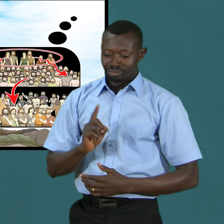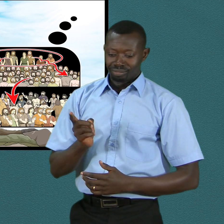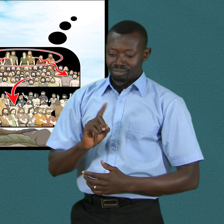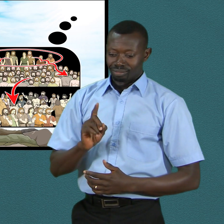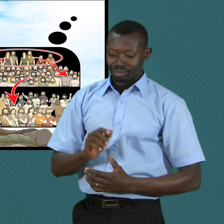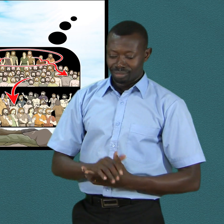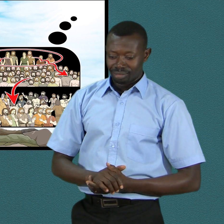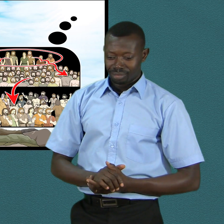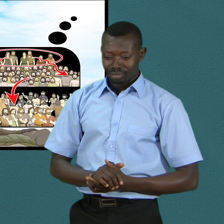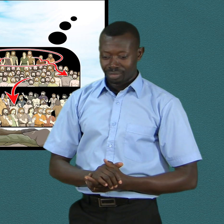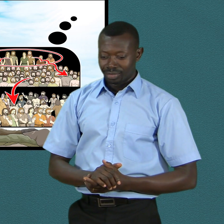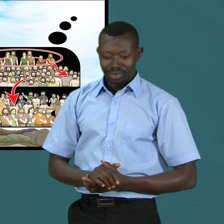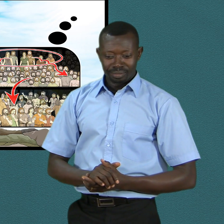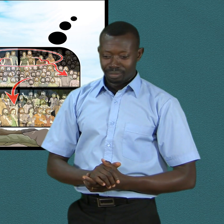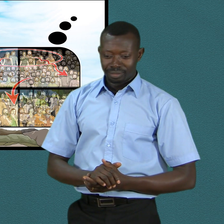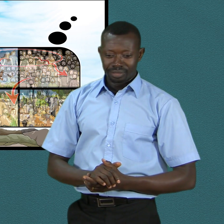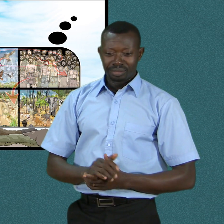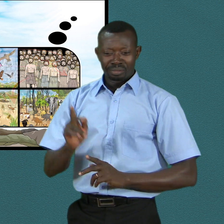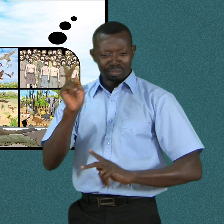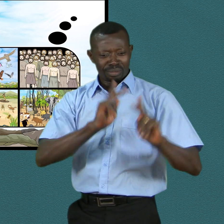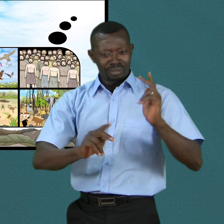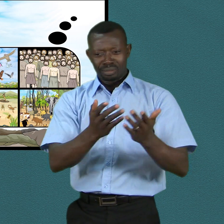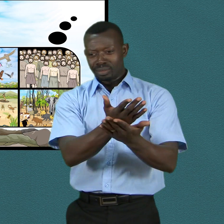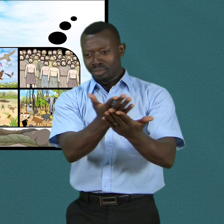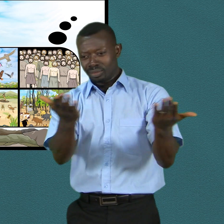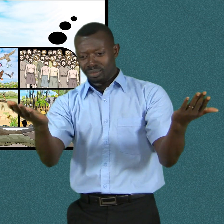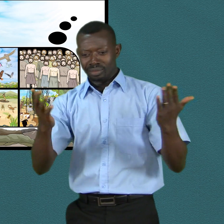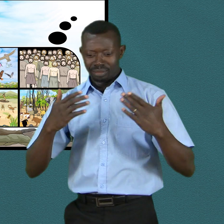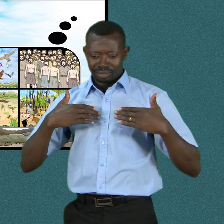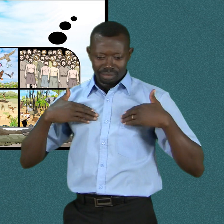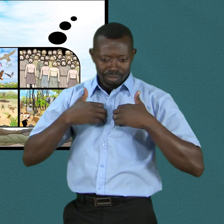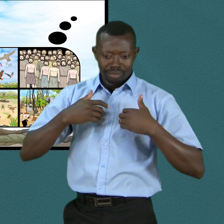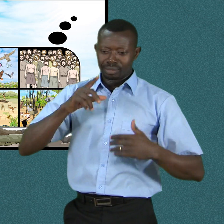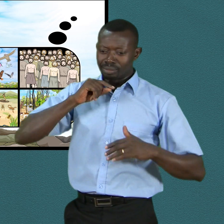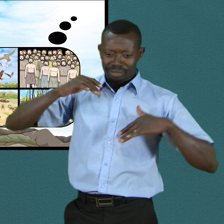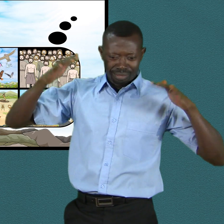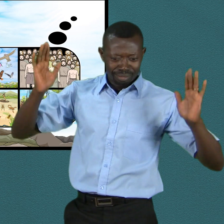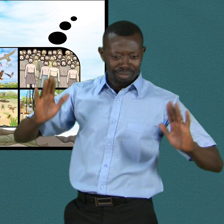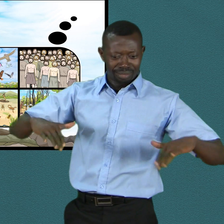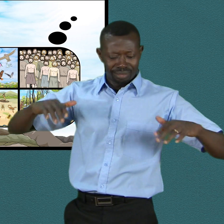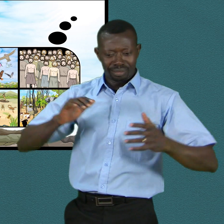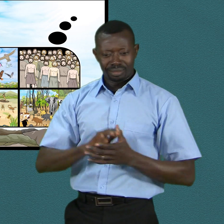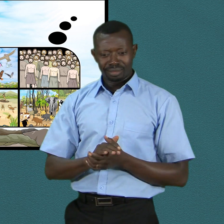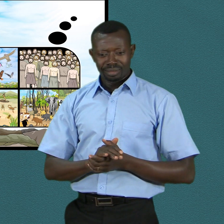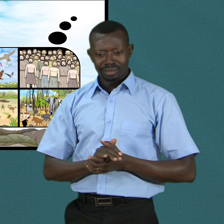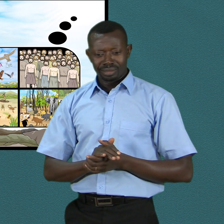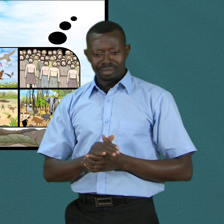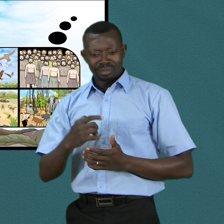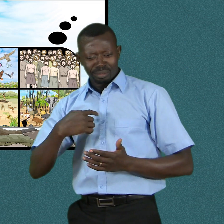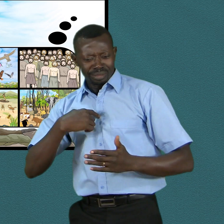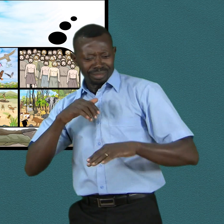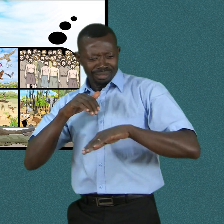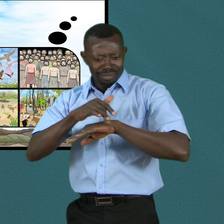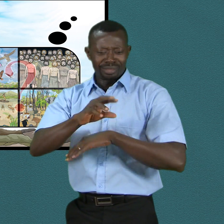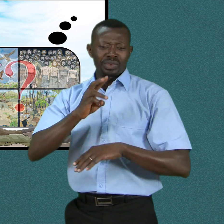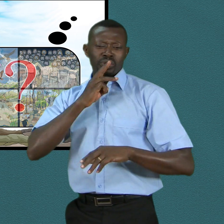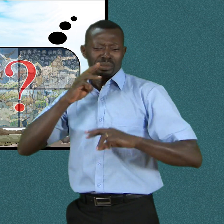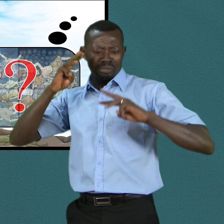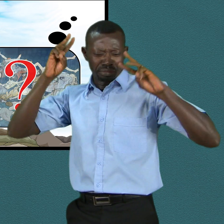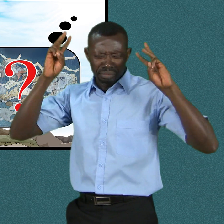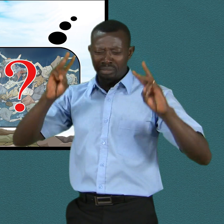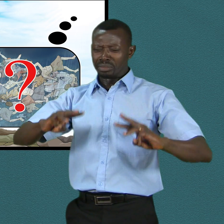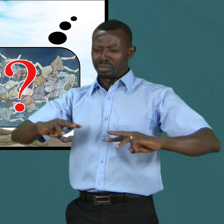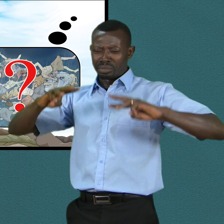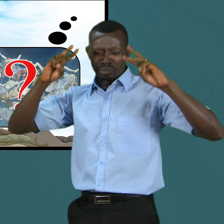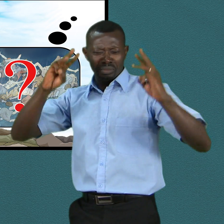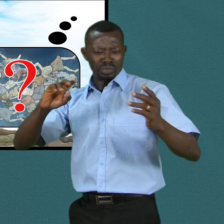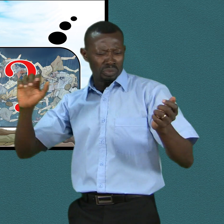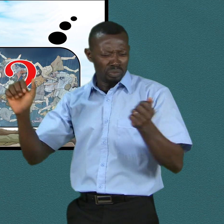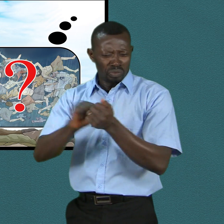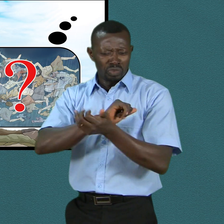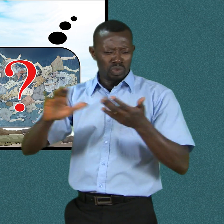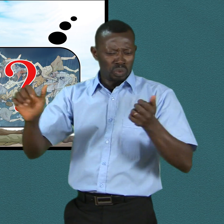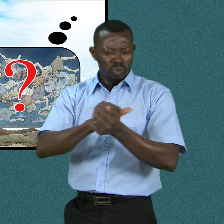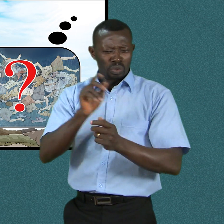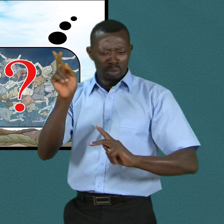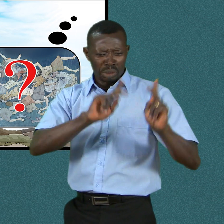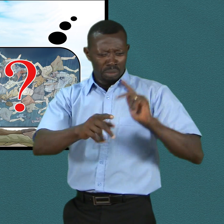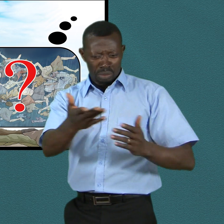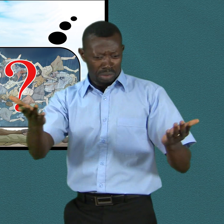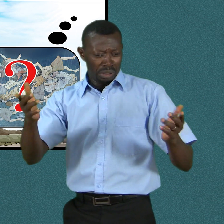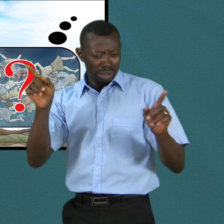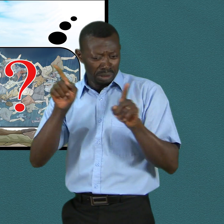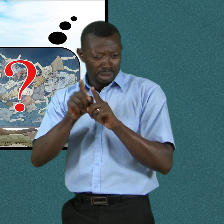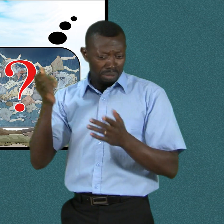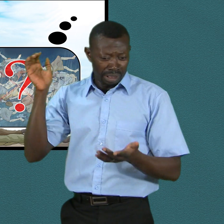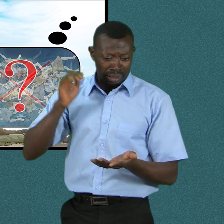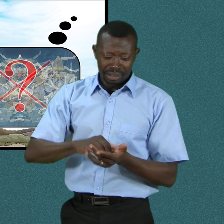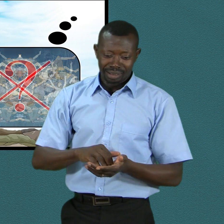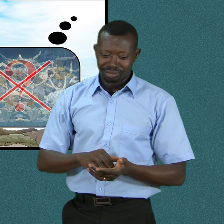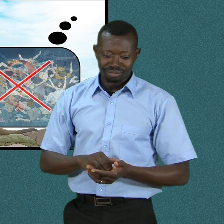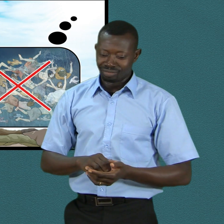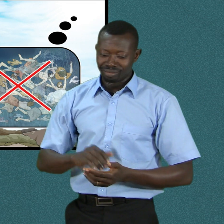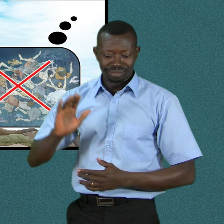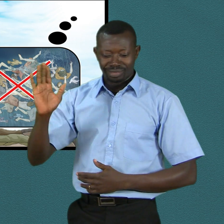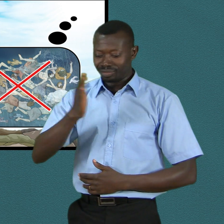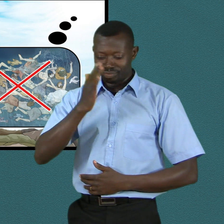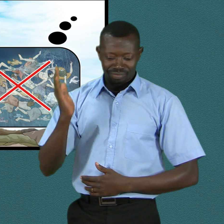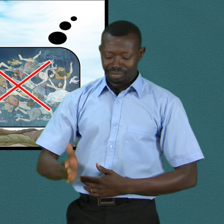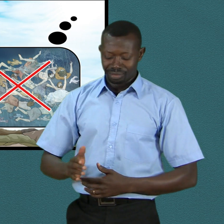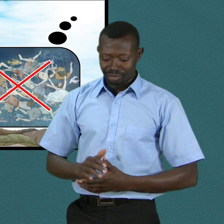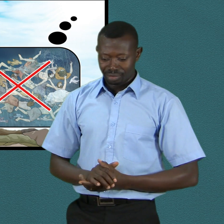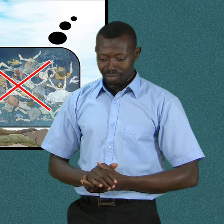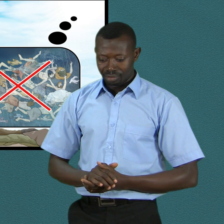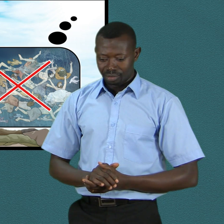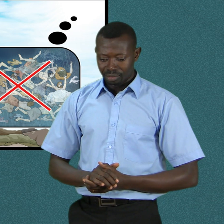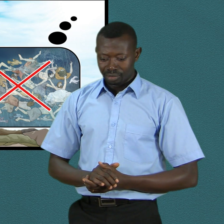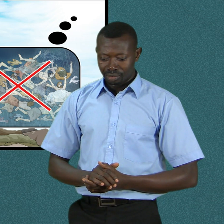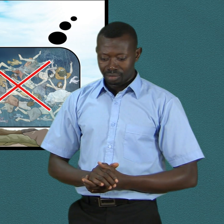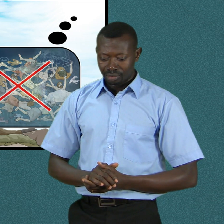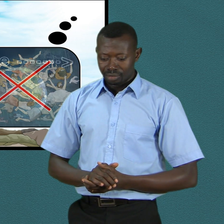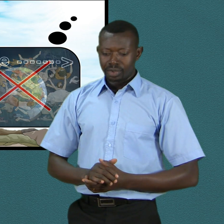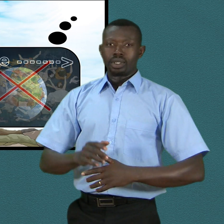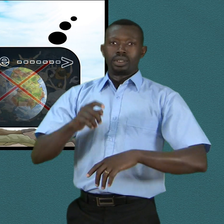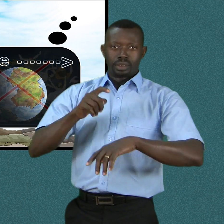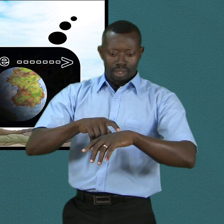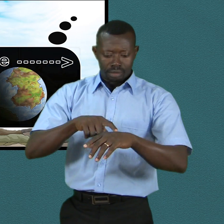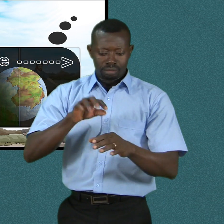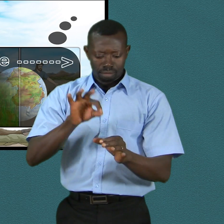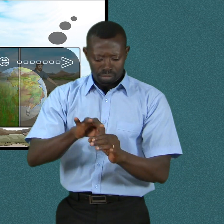And never again will I destroy all living creatures as I have done.